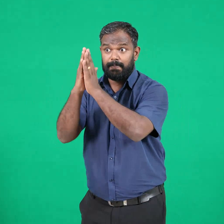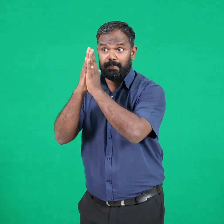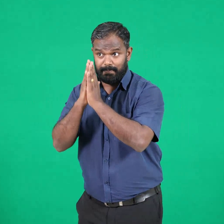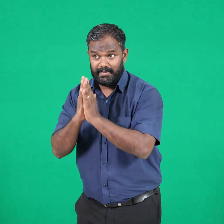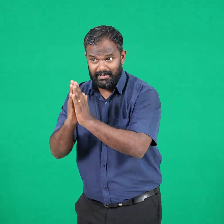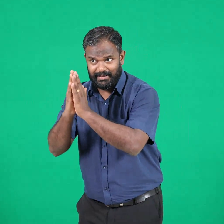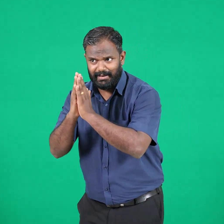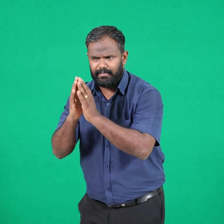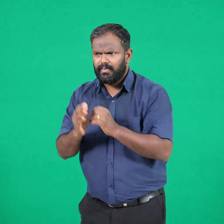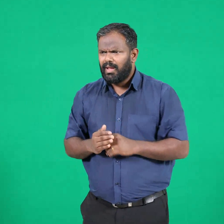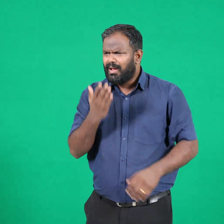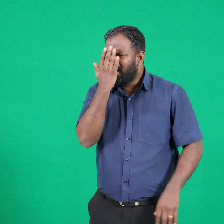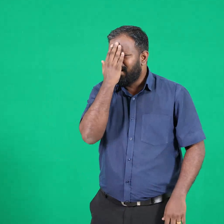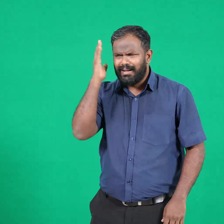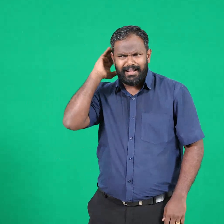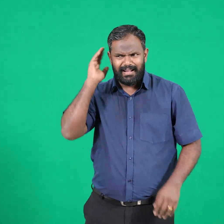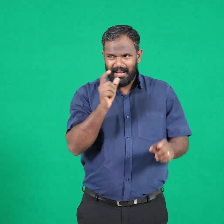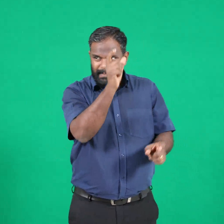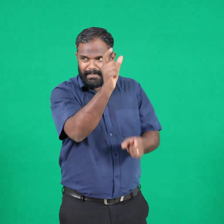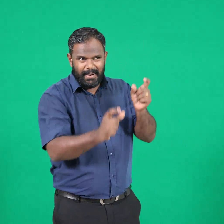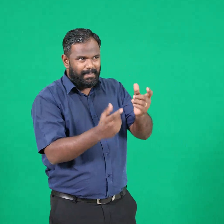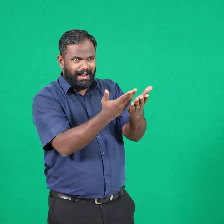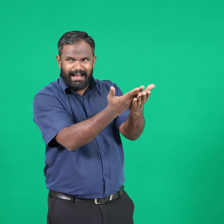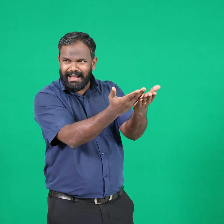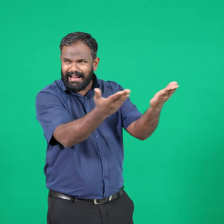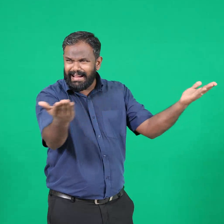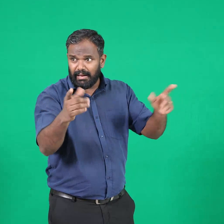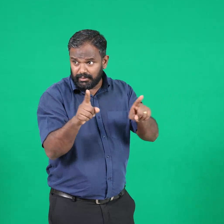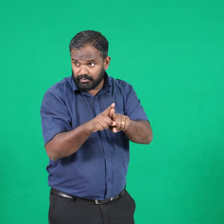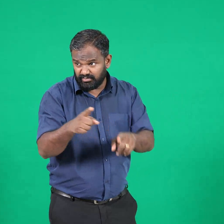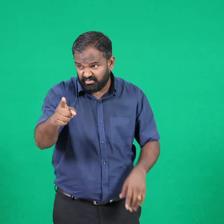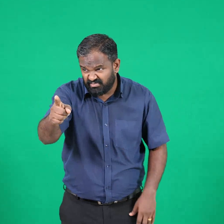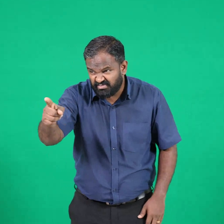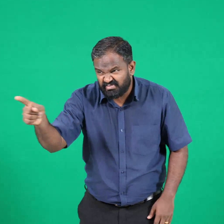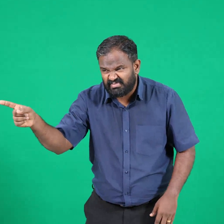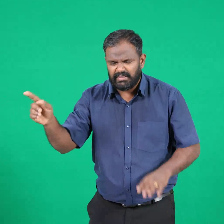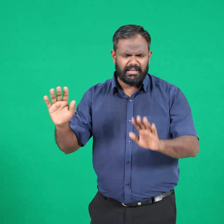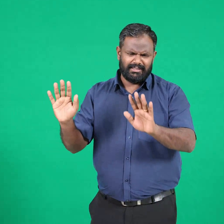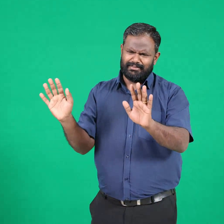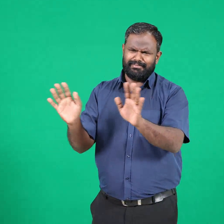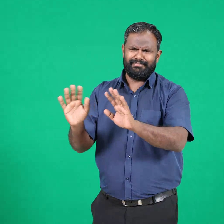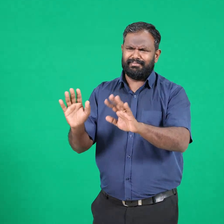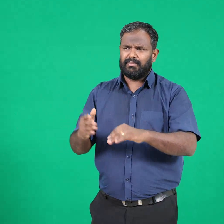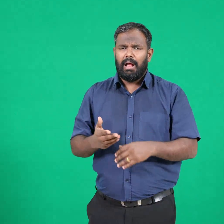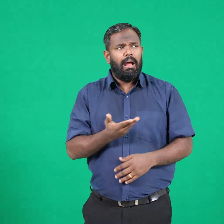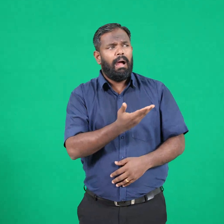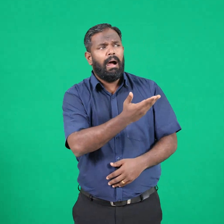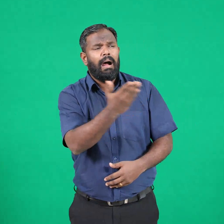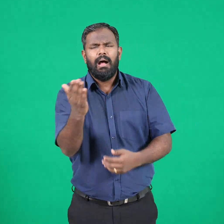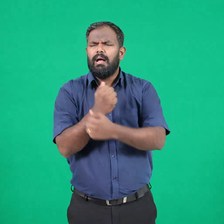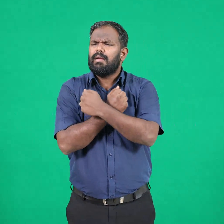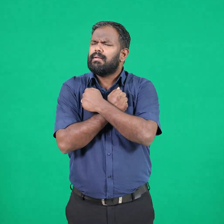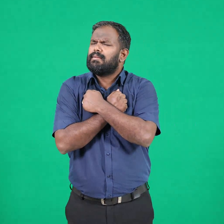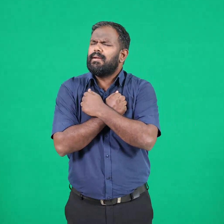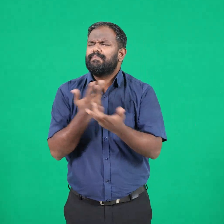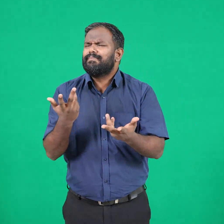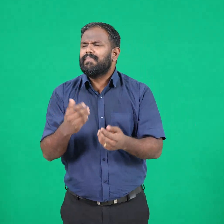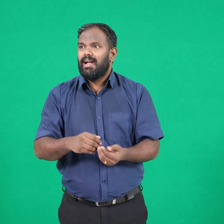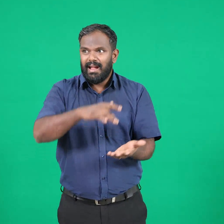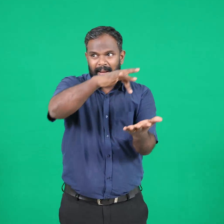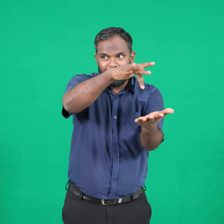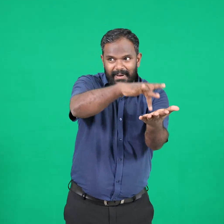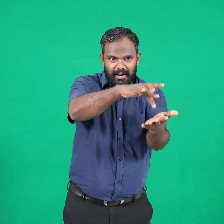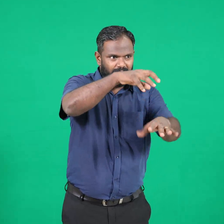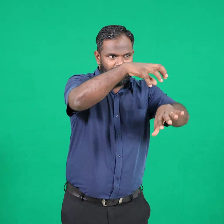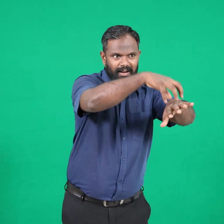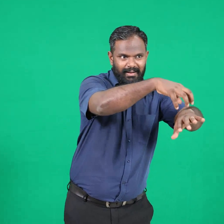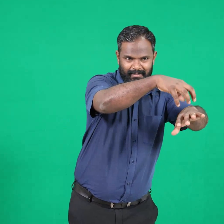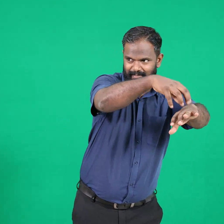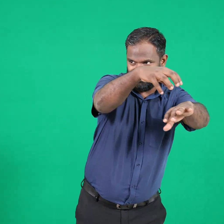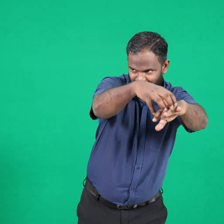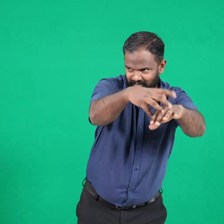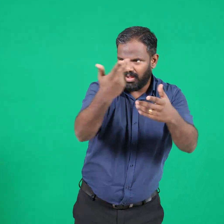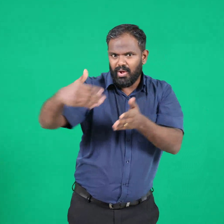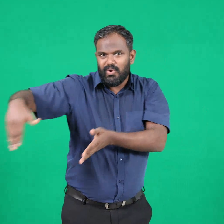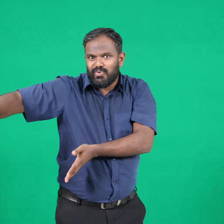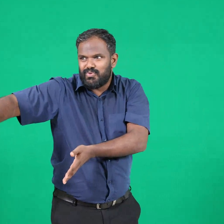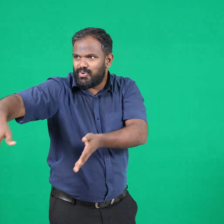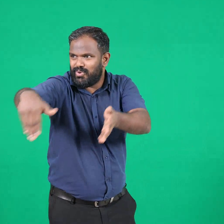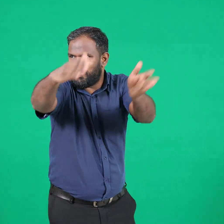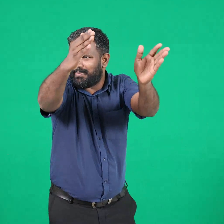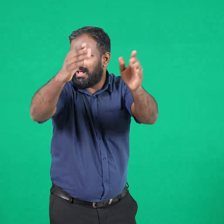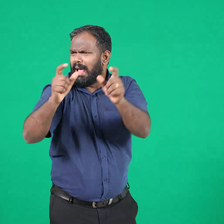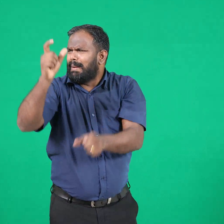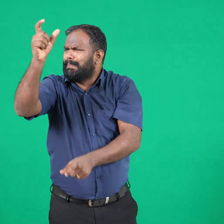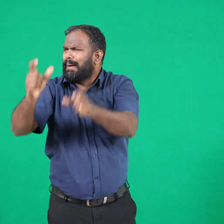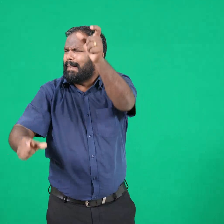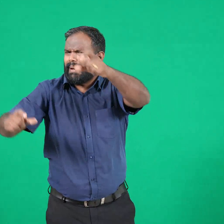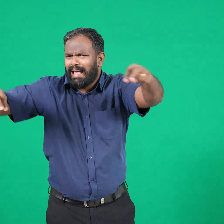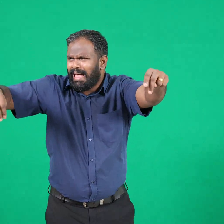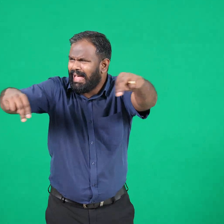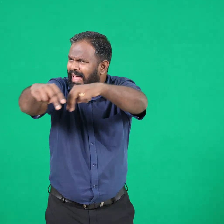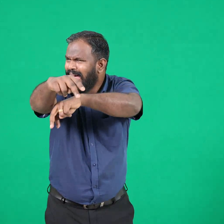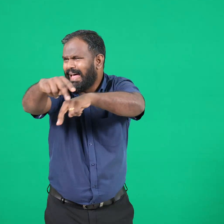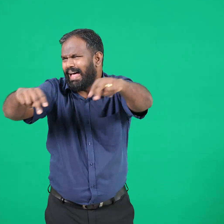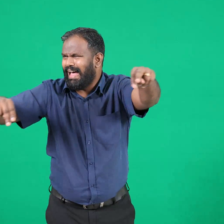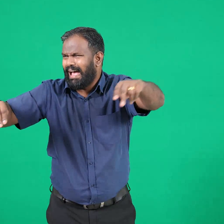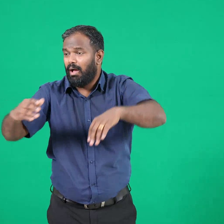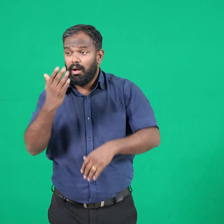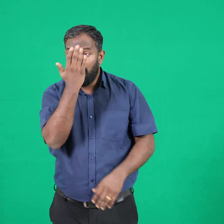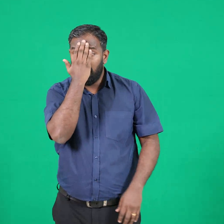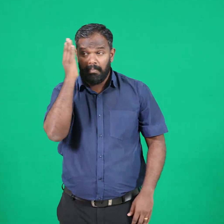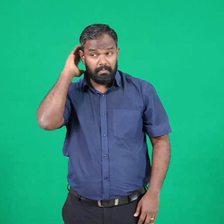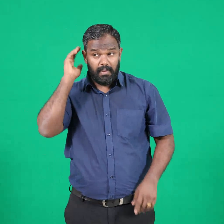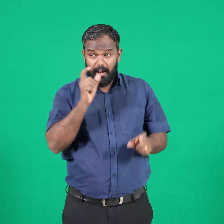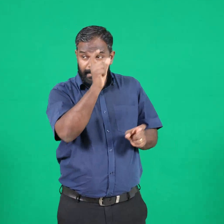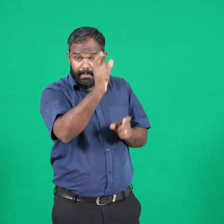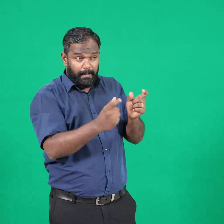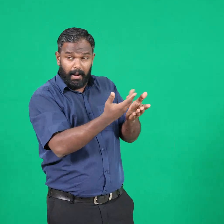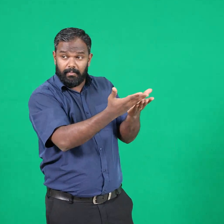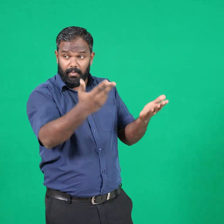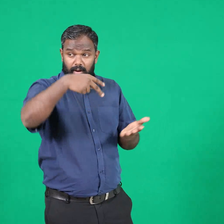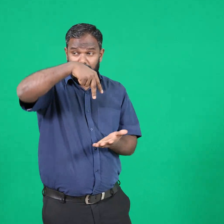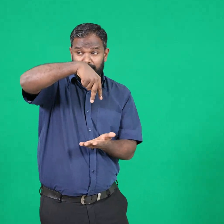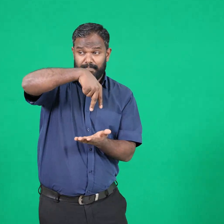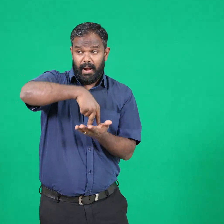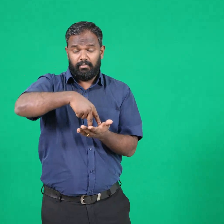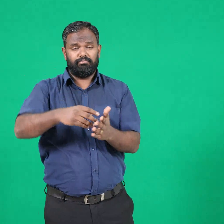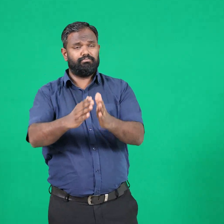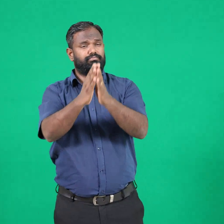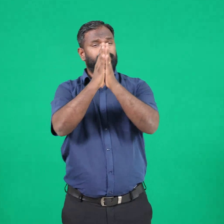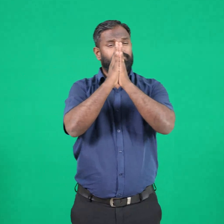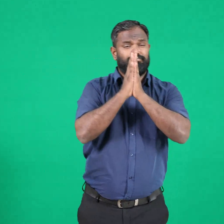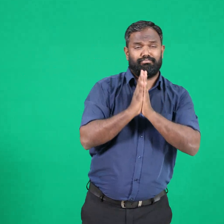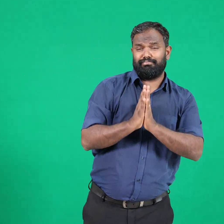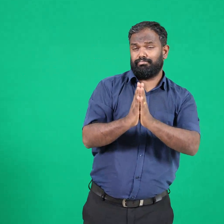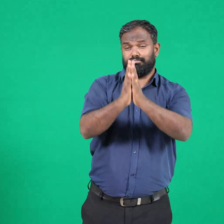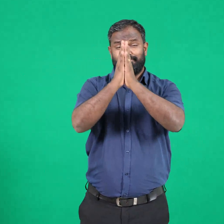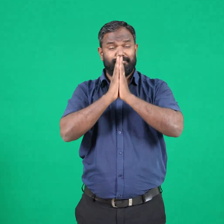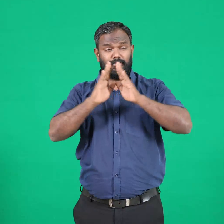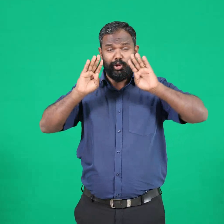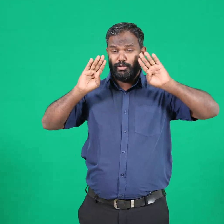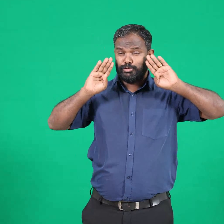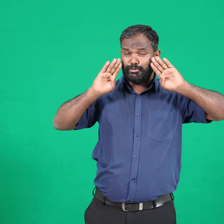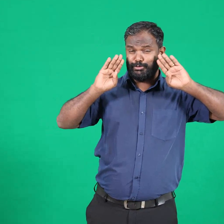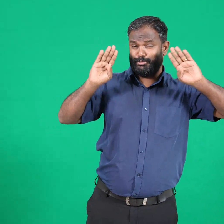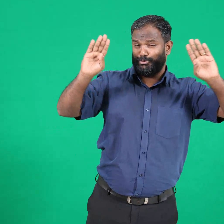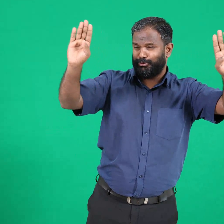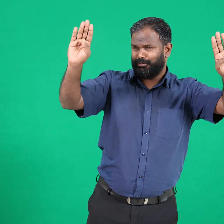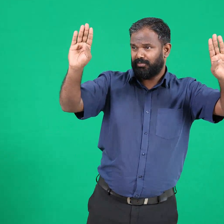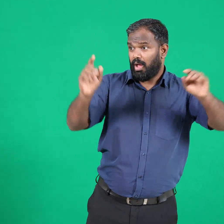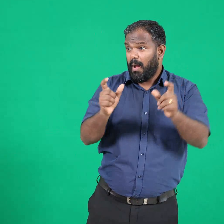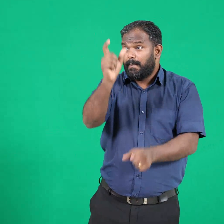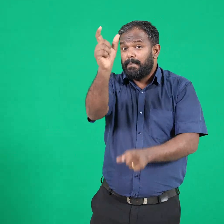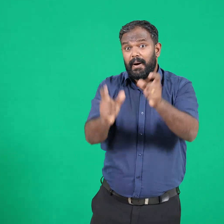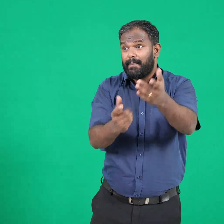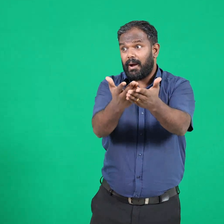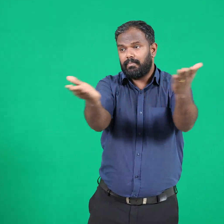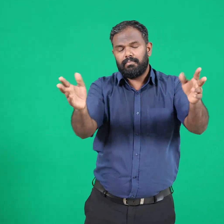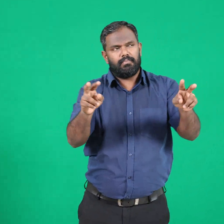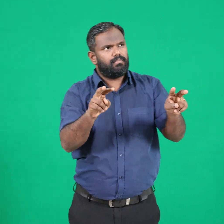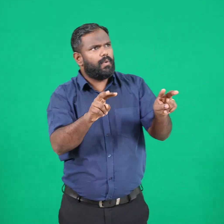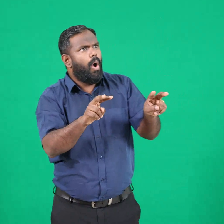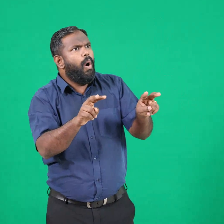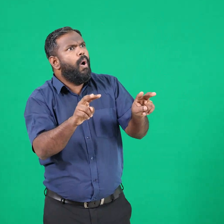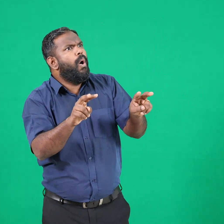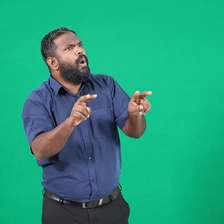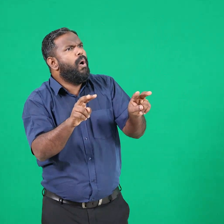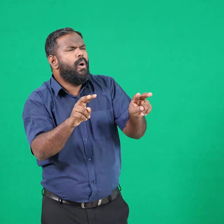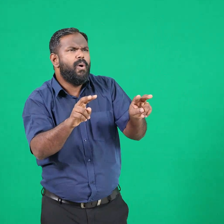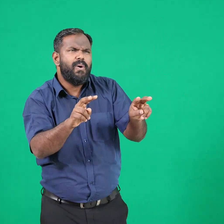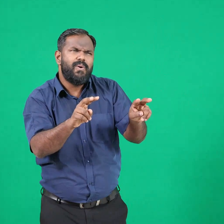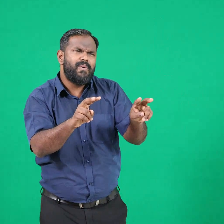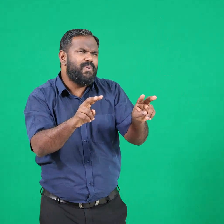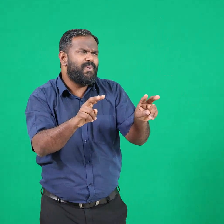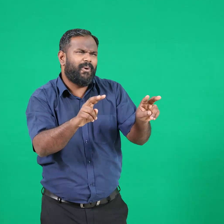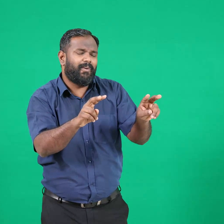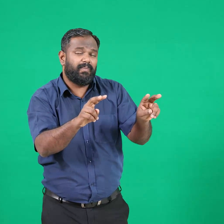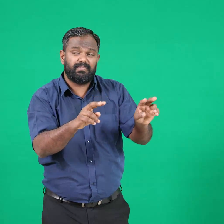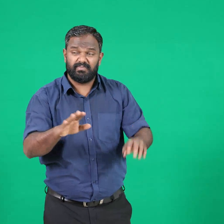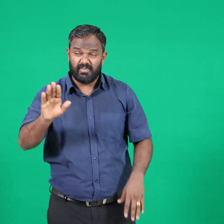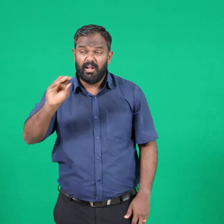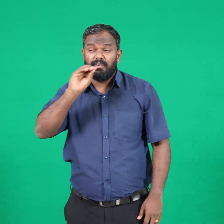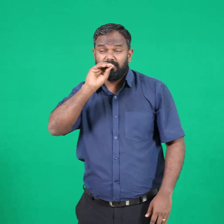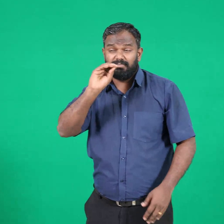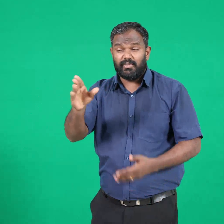For they love to pray standing in the synagogues and on the street corners to be seen by men.